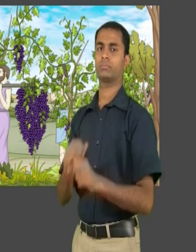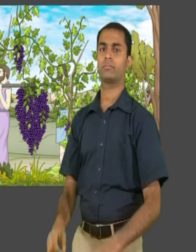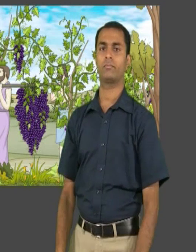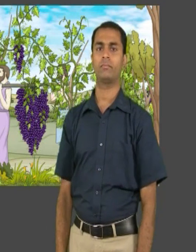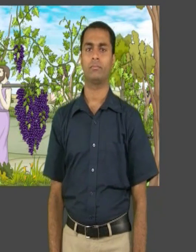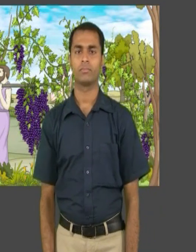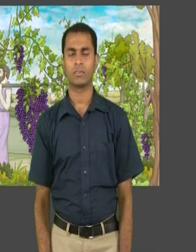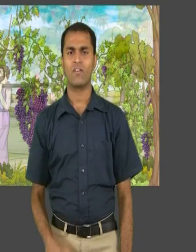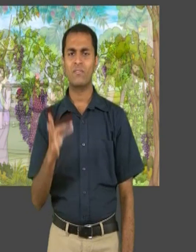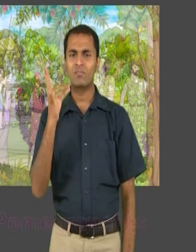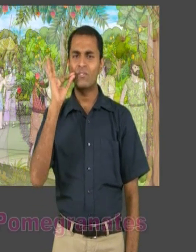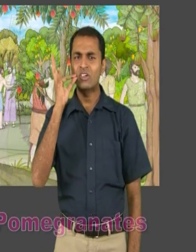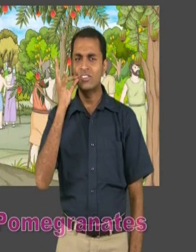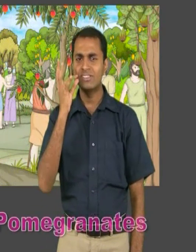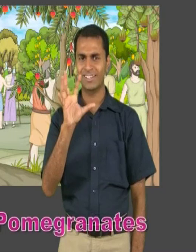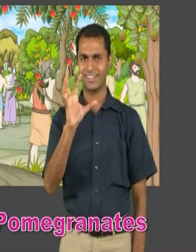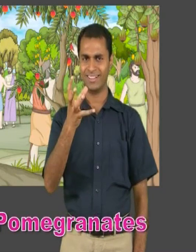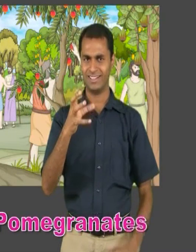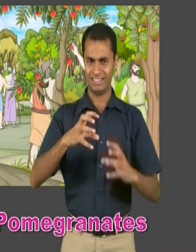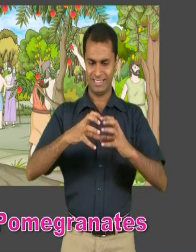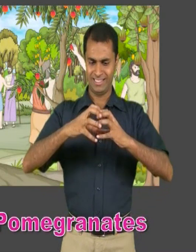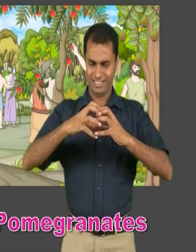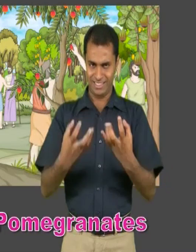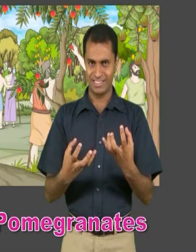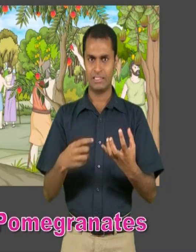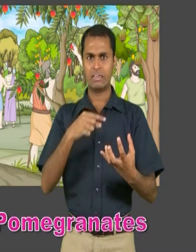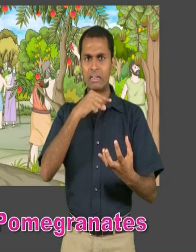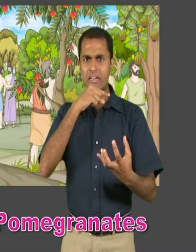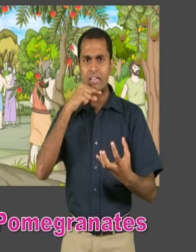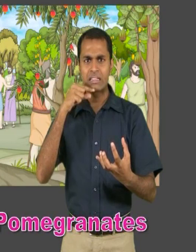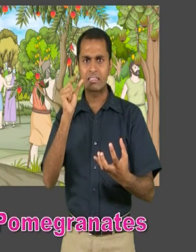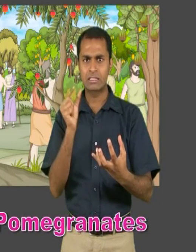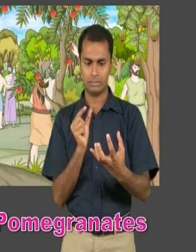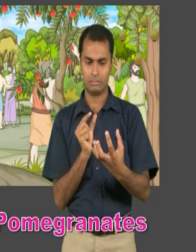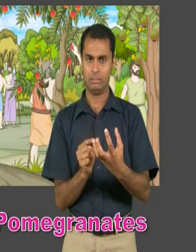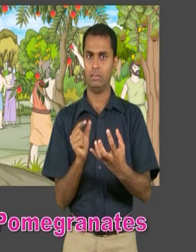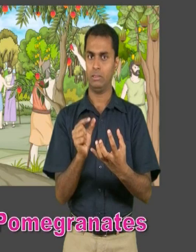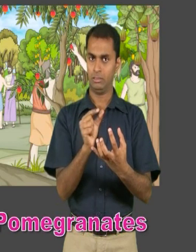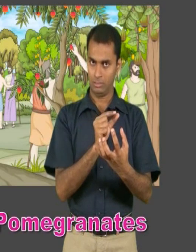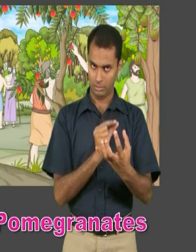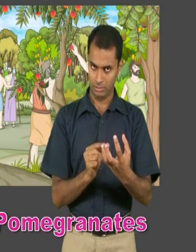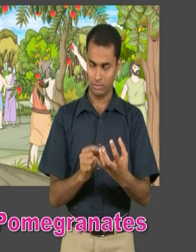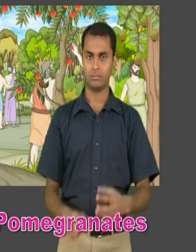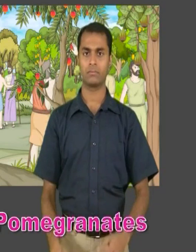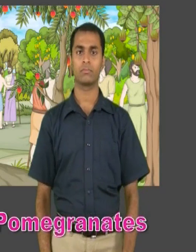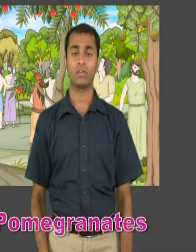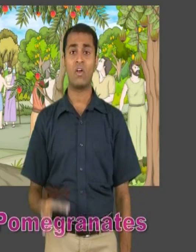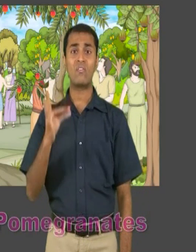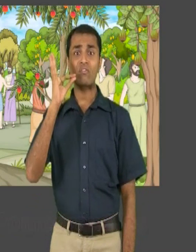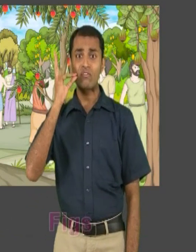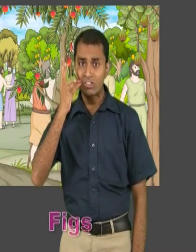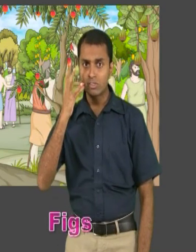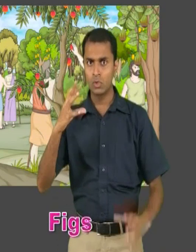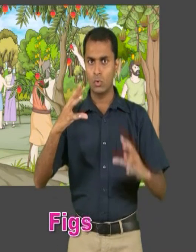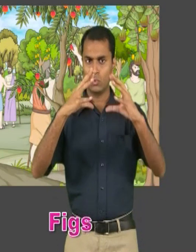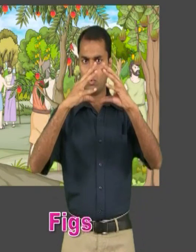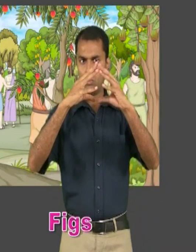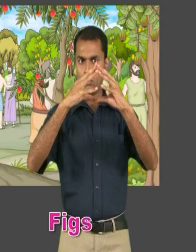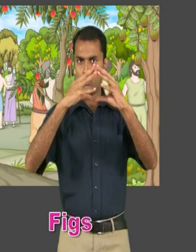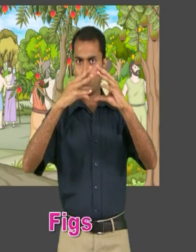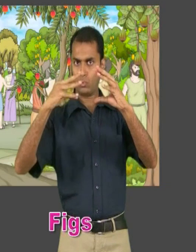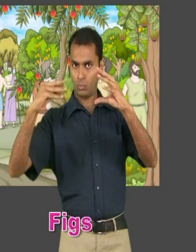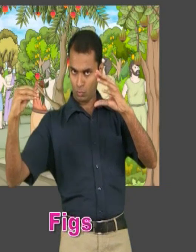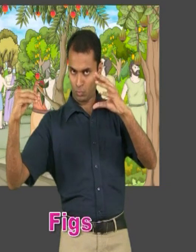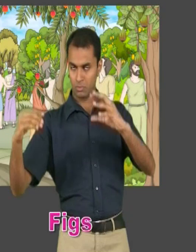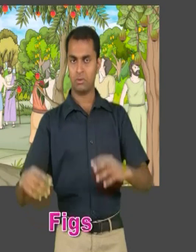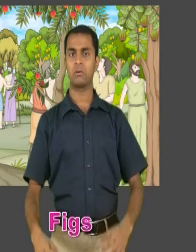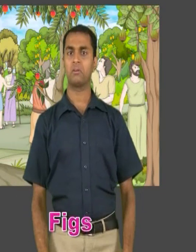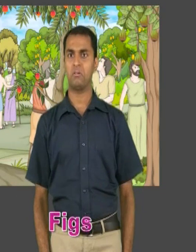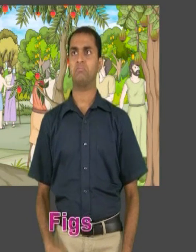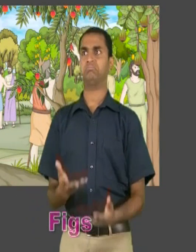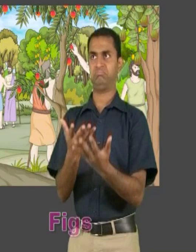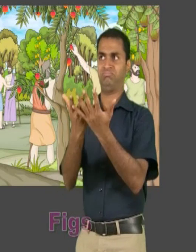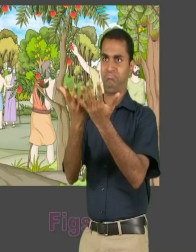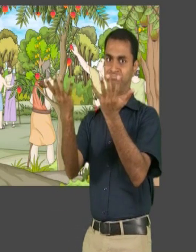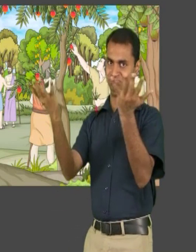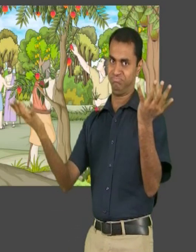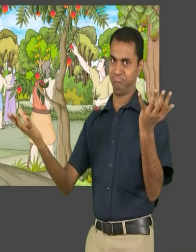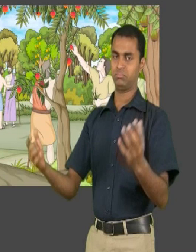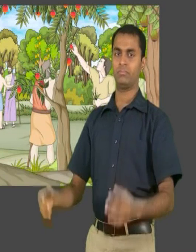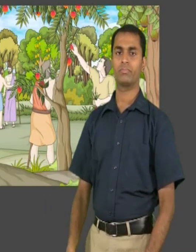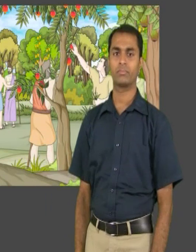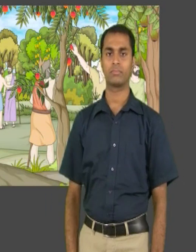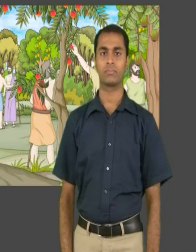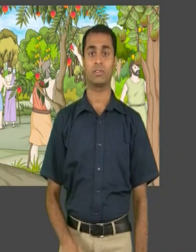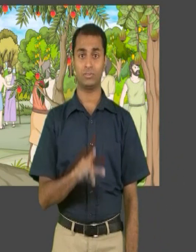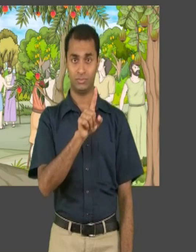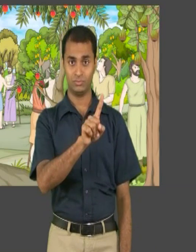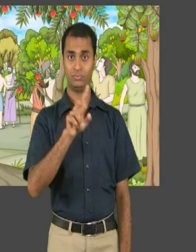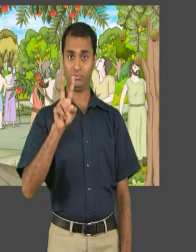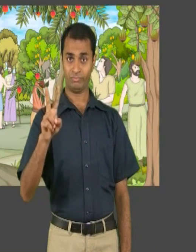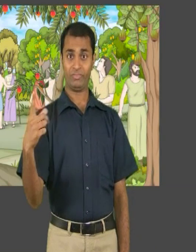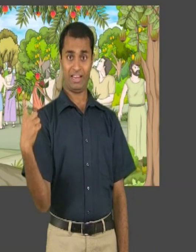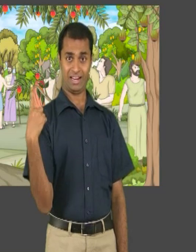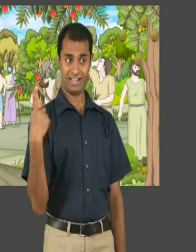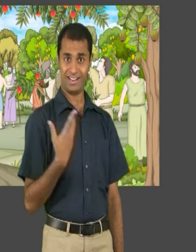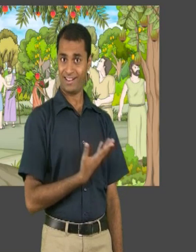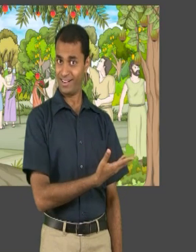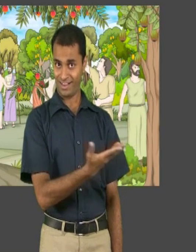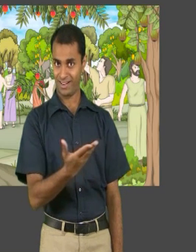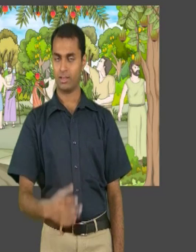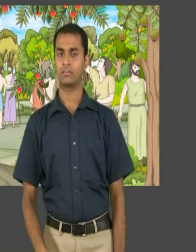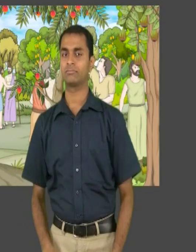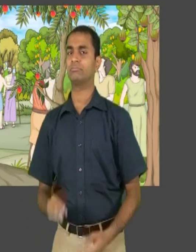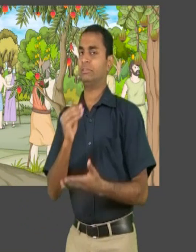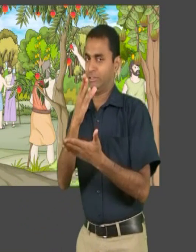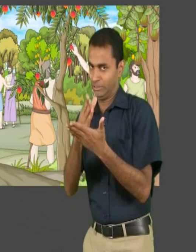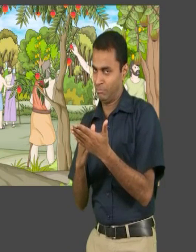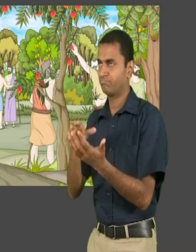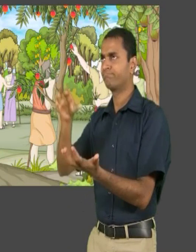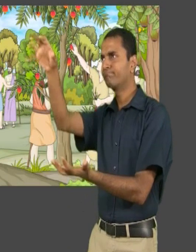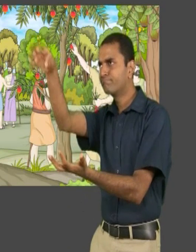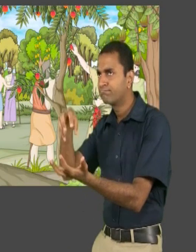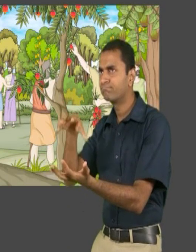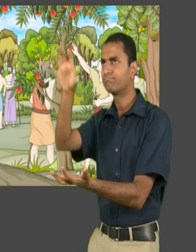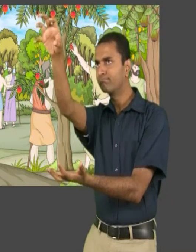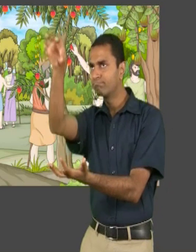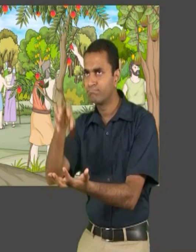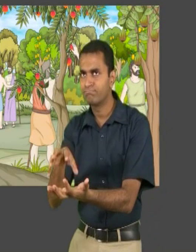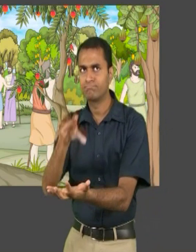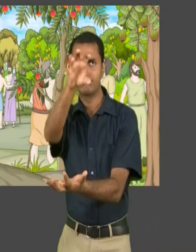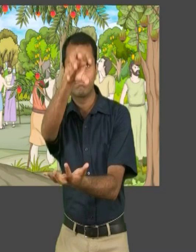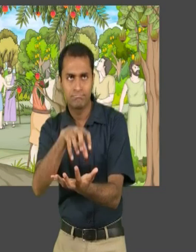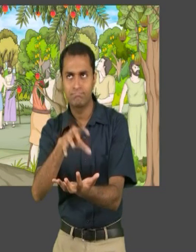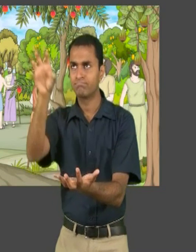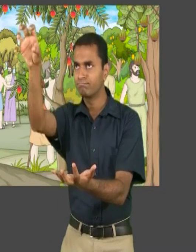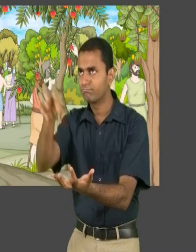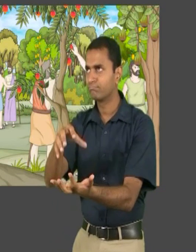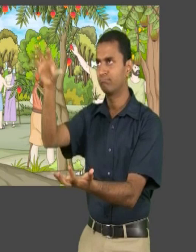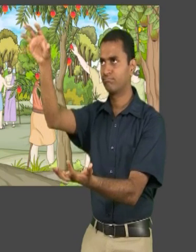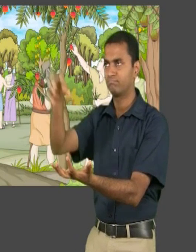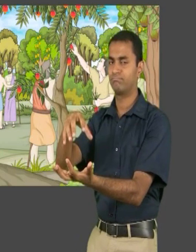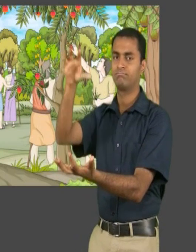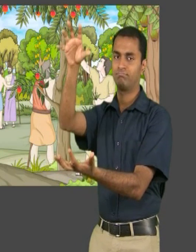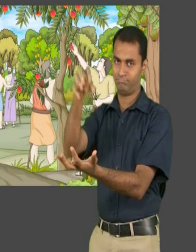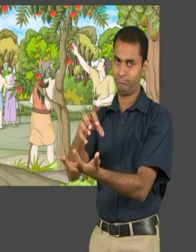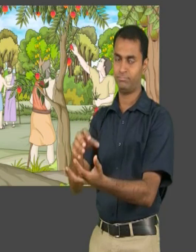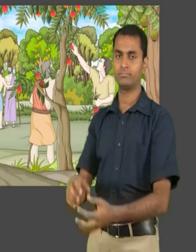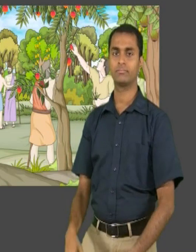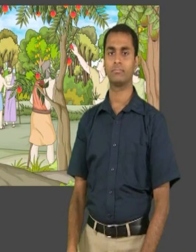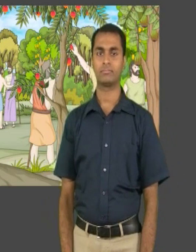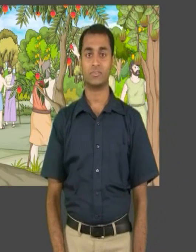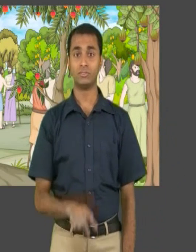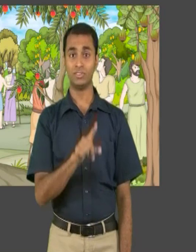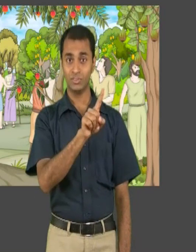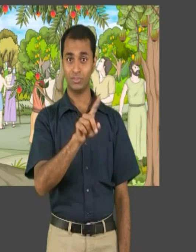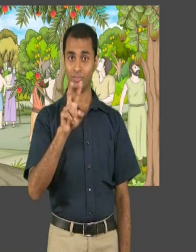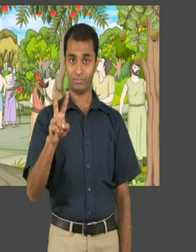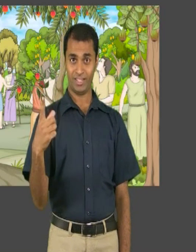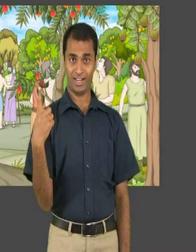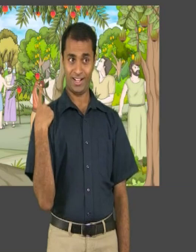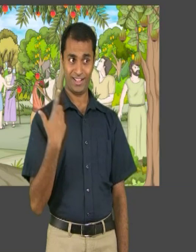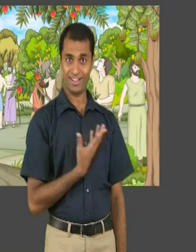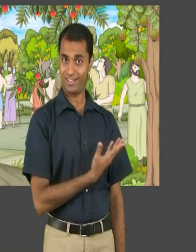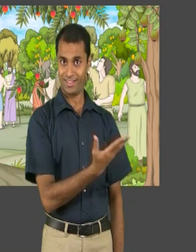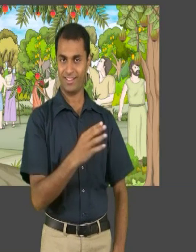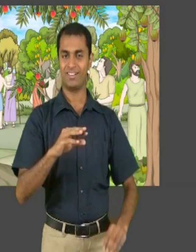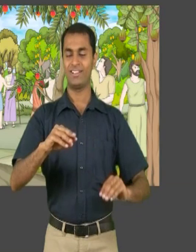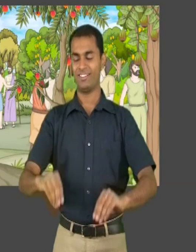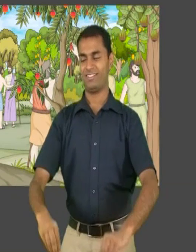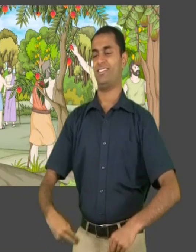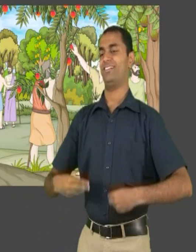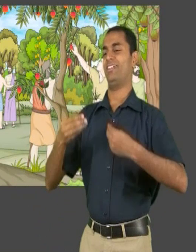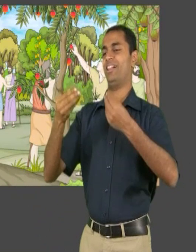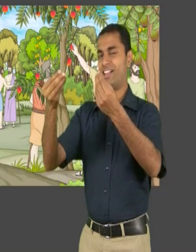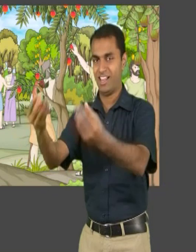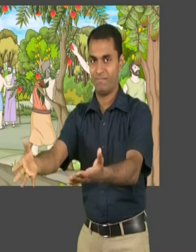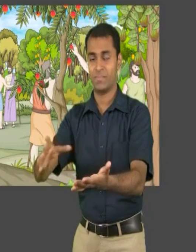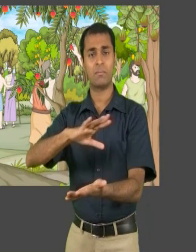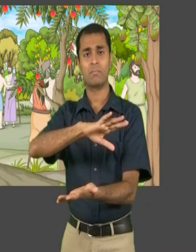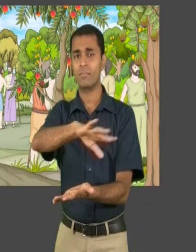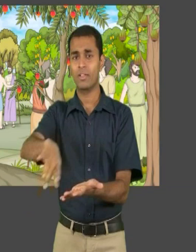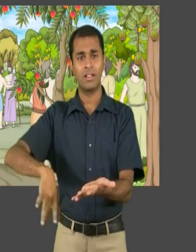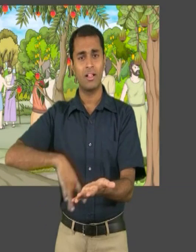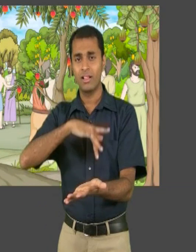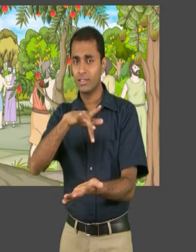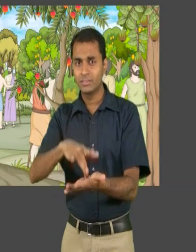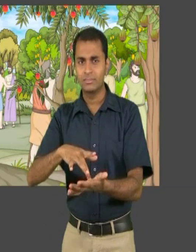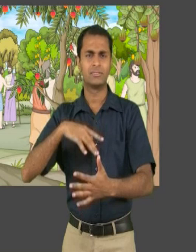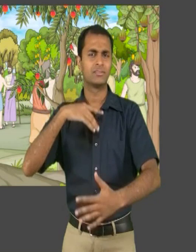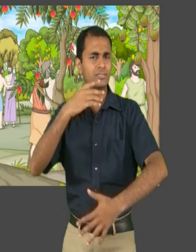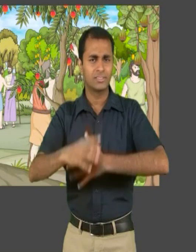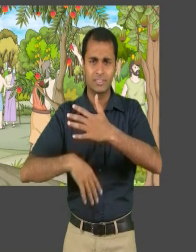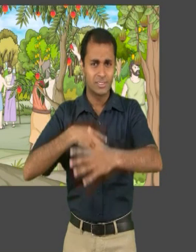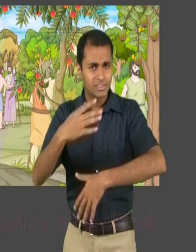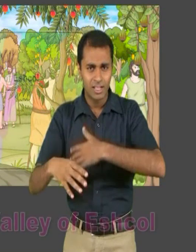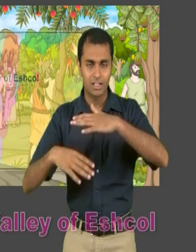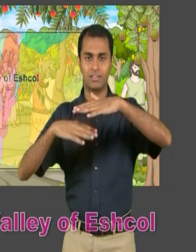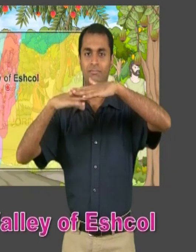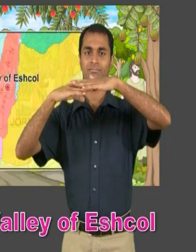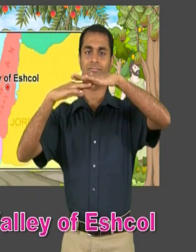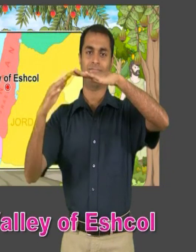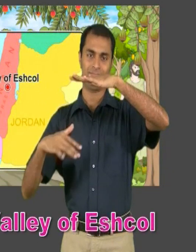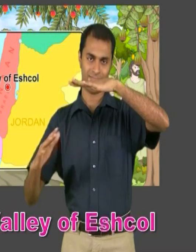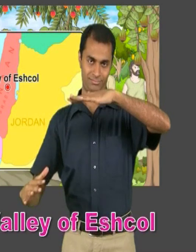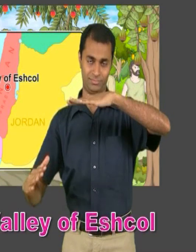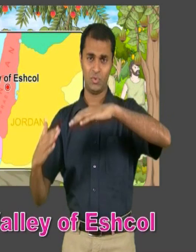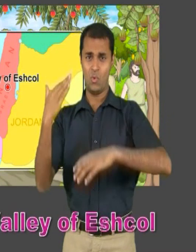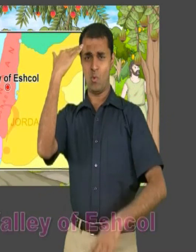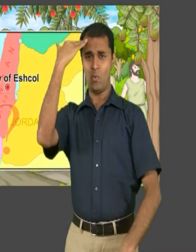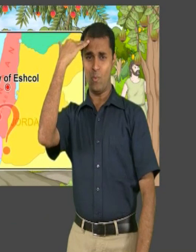They also took some pomegranates and figs.